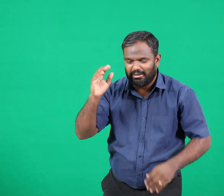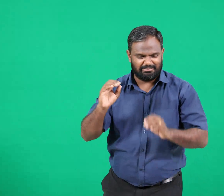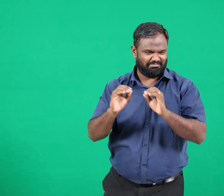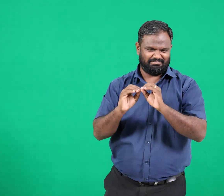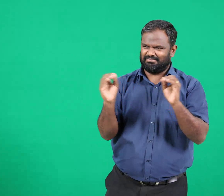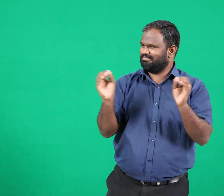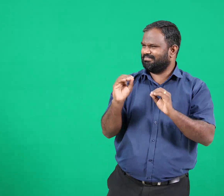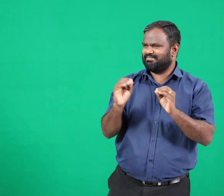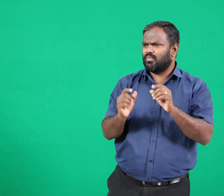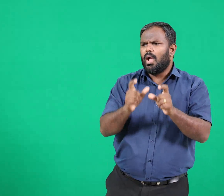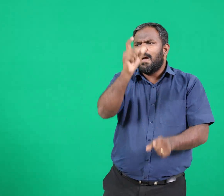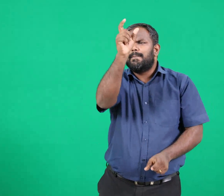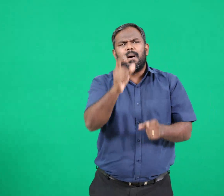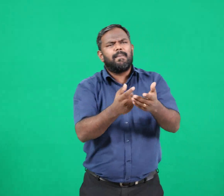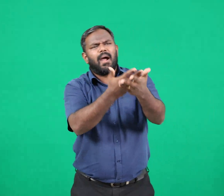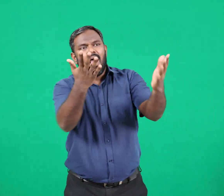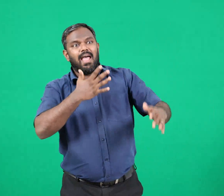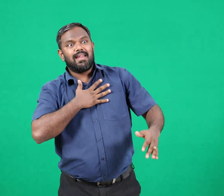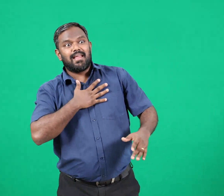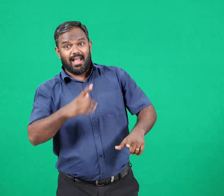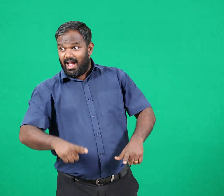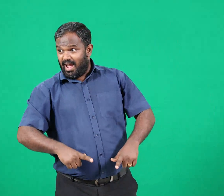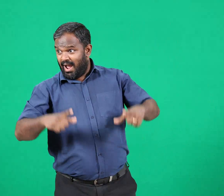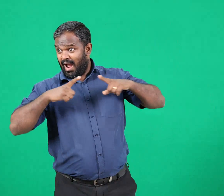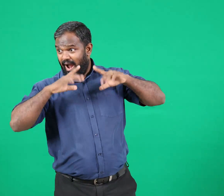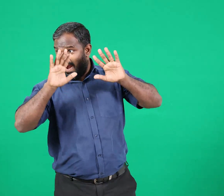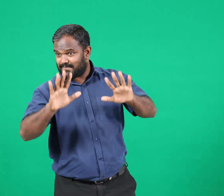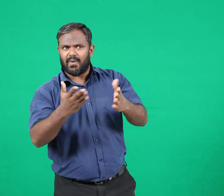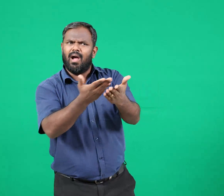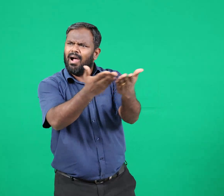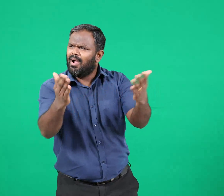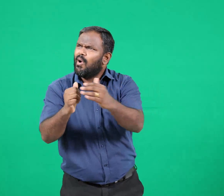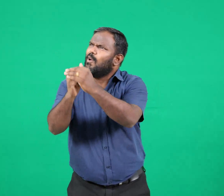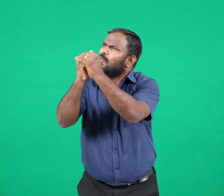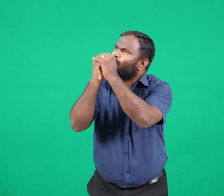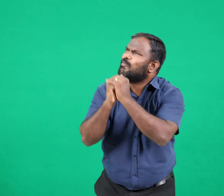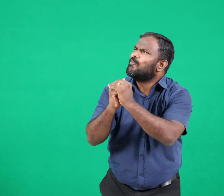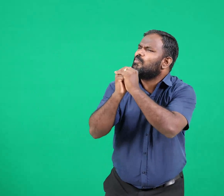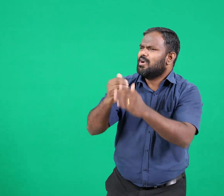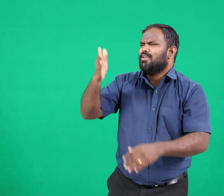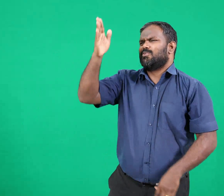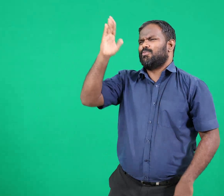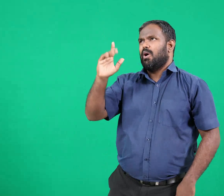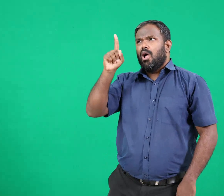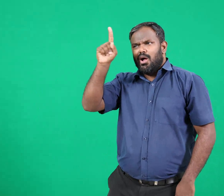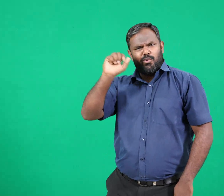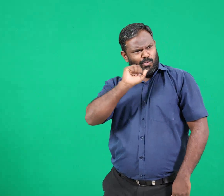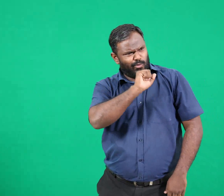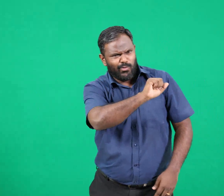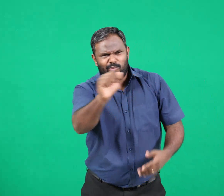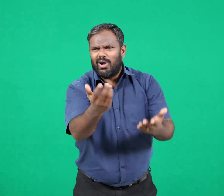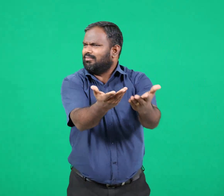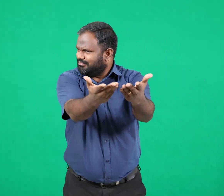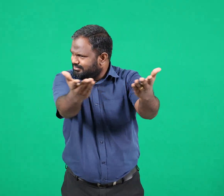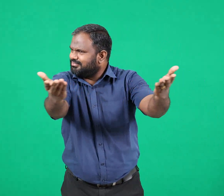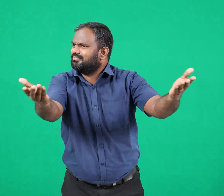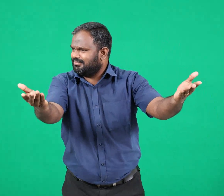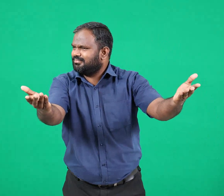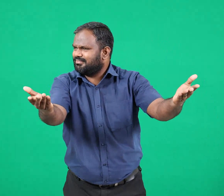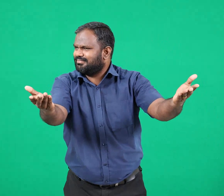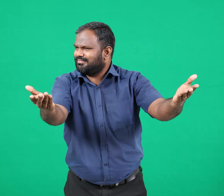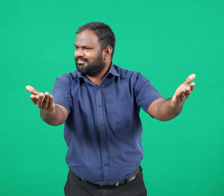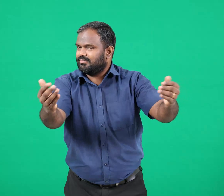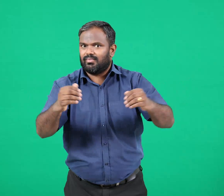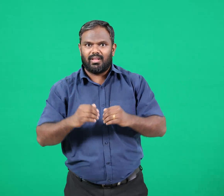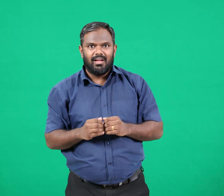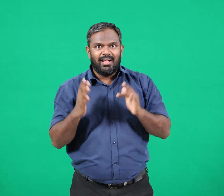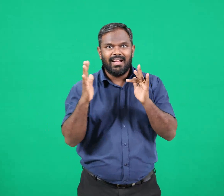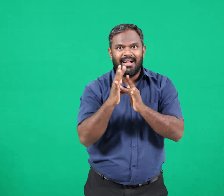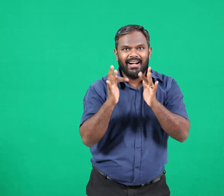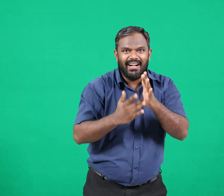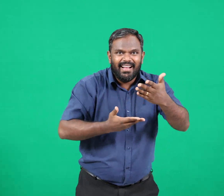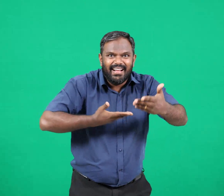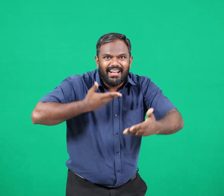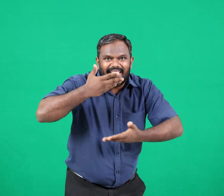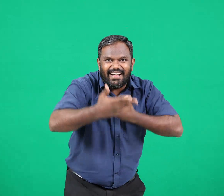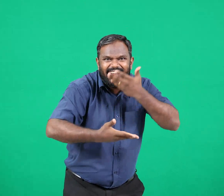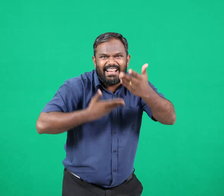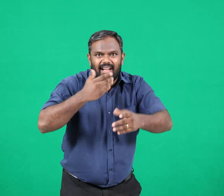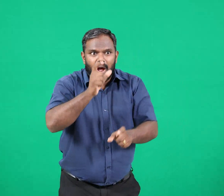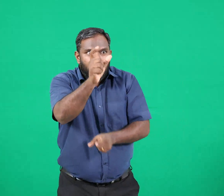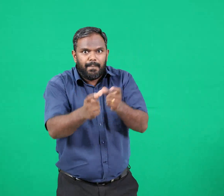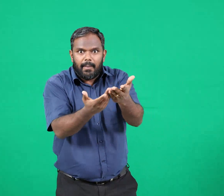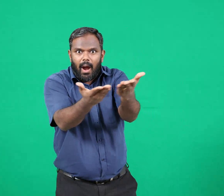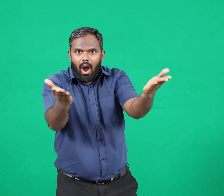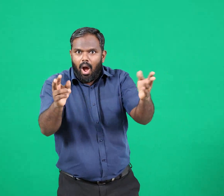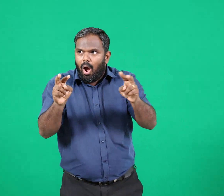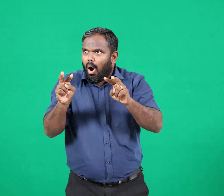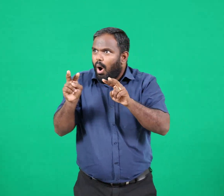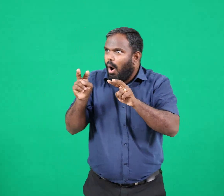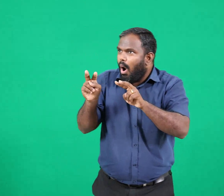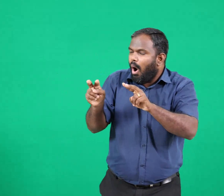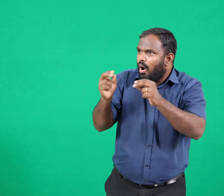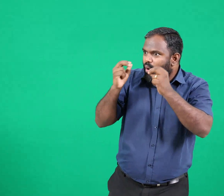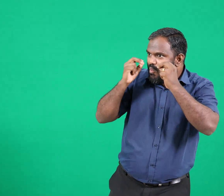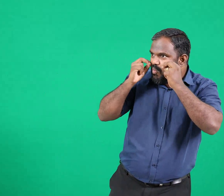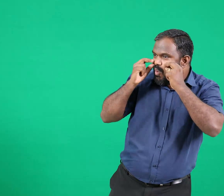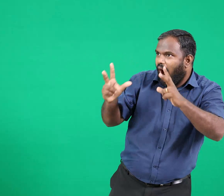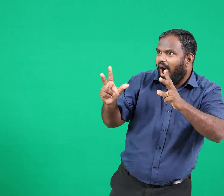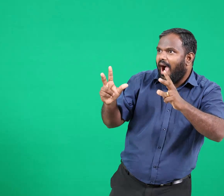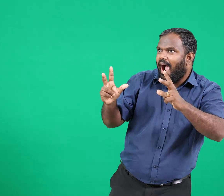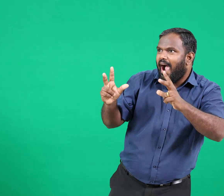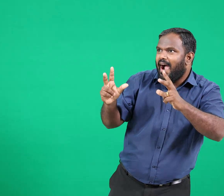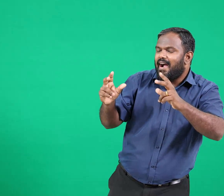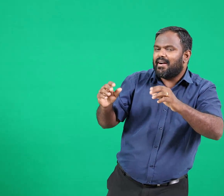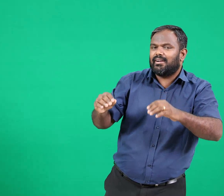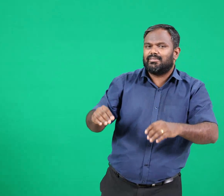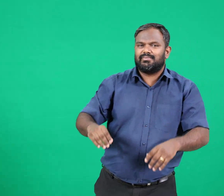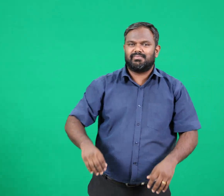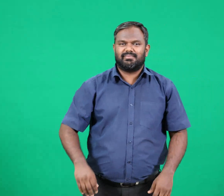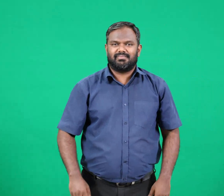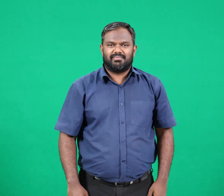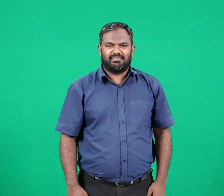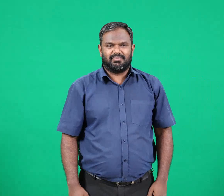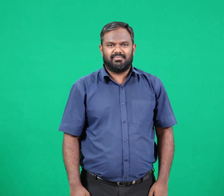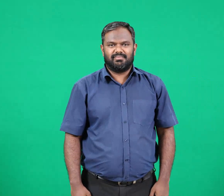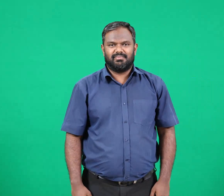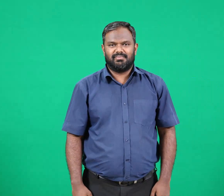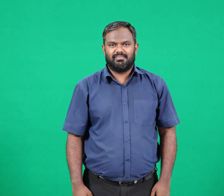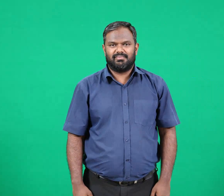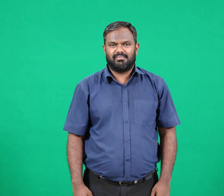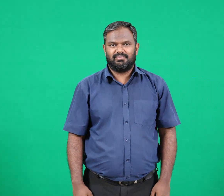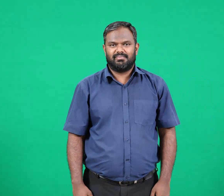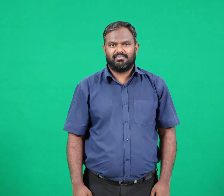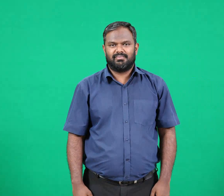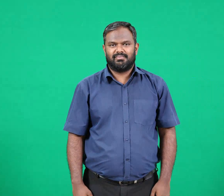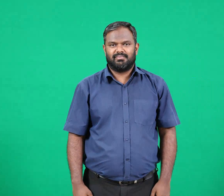When the crowds heard this, they were astonished at His teaching.